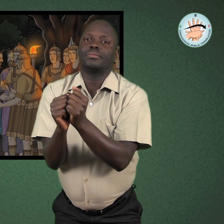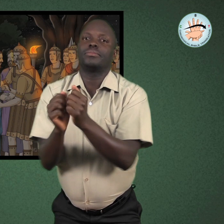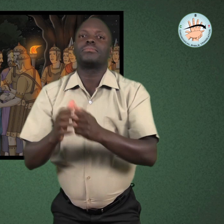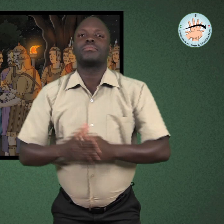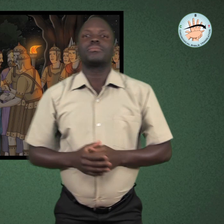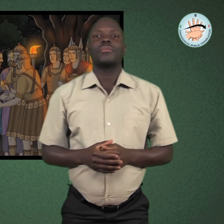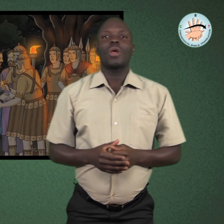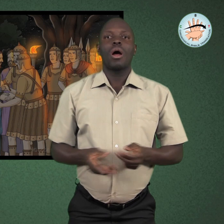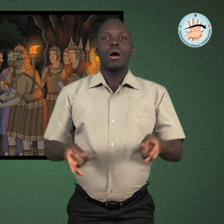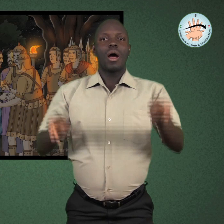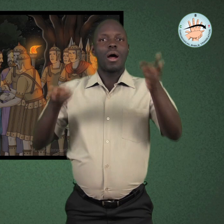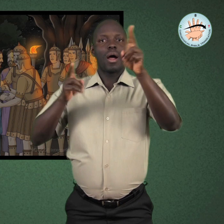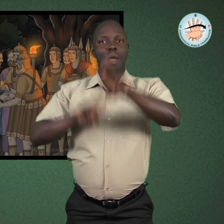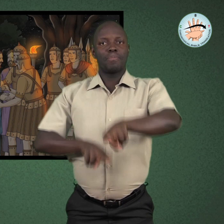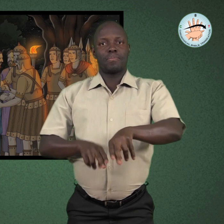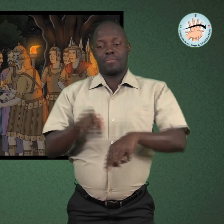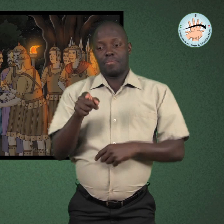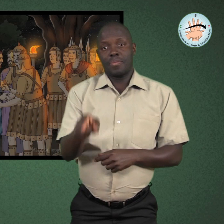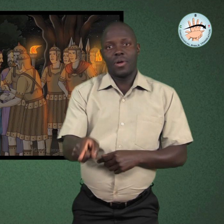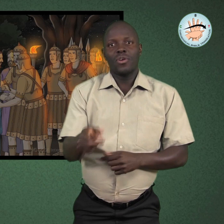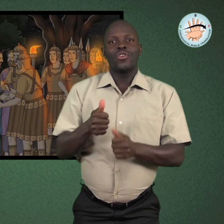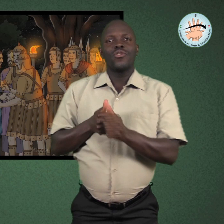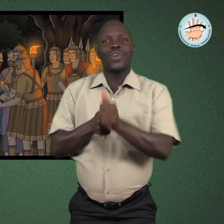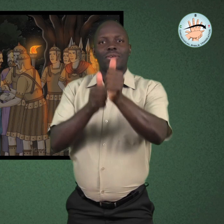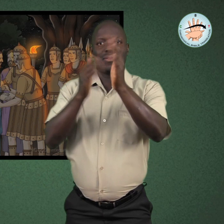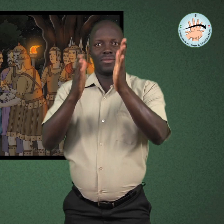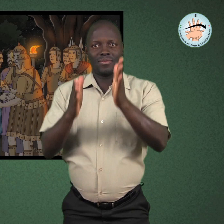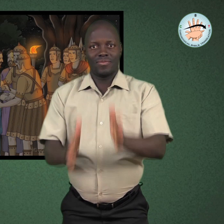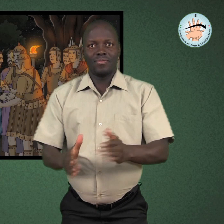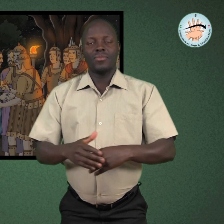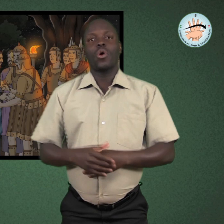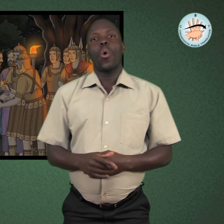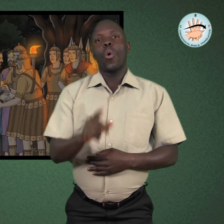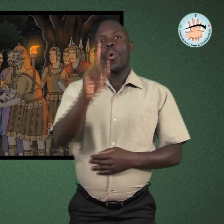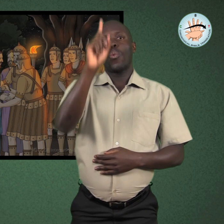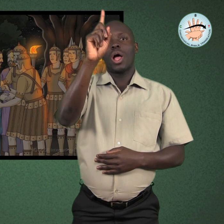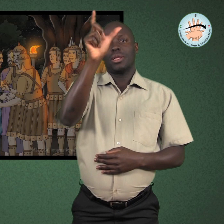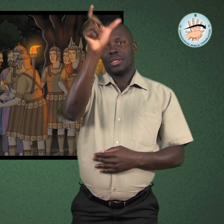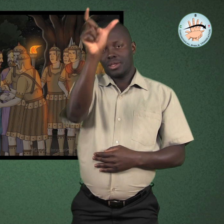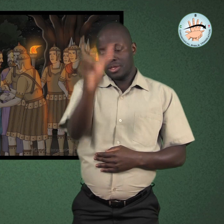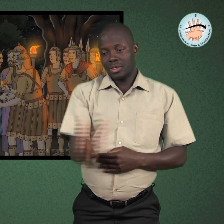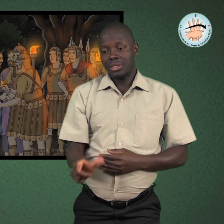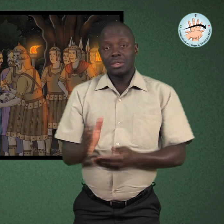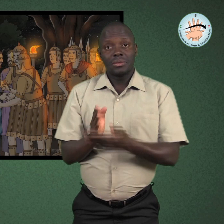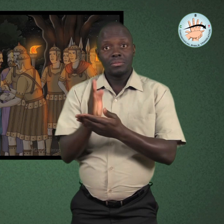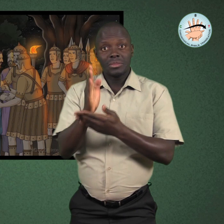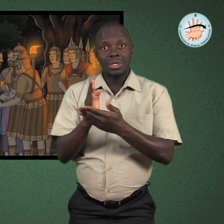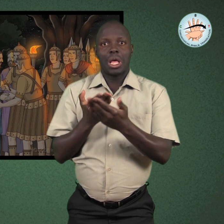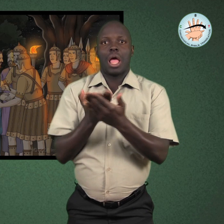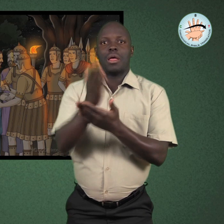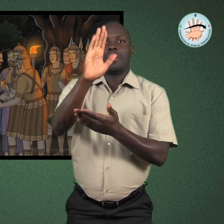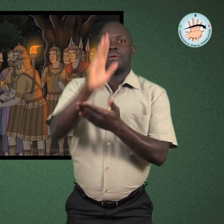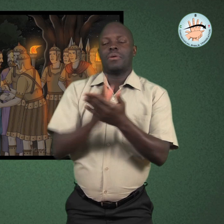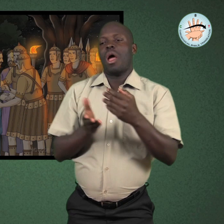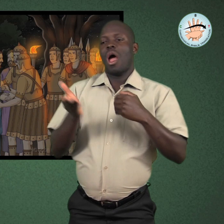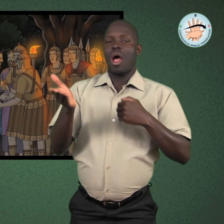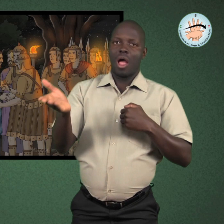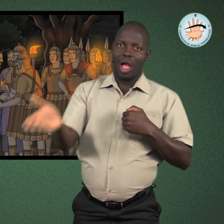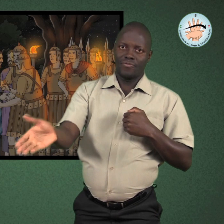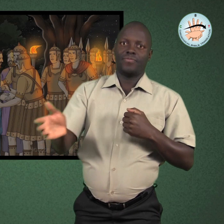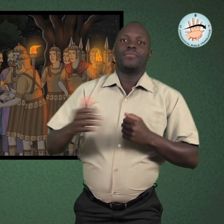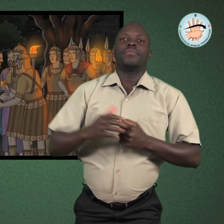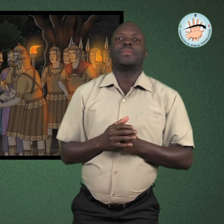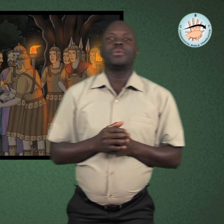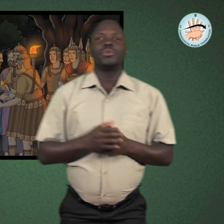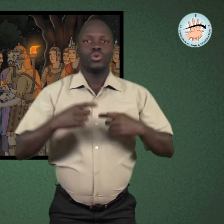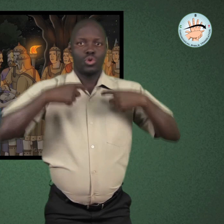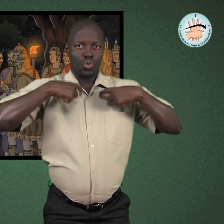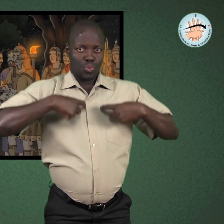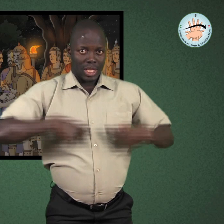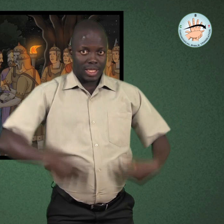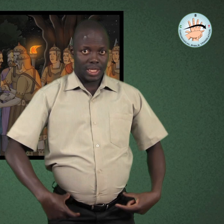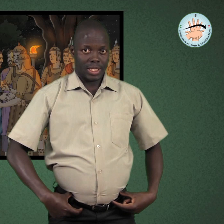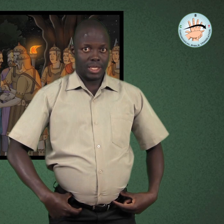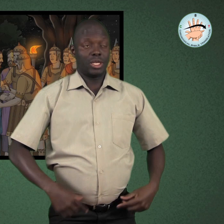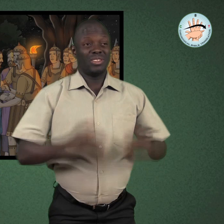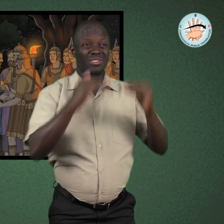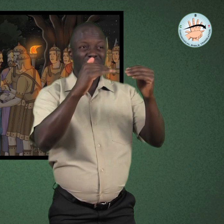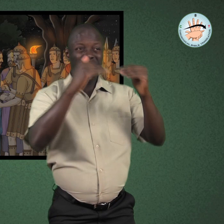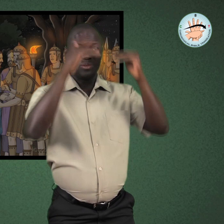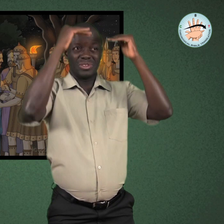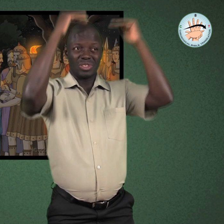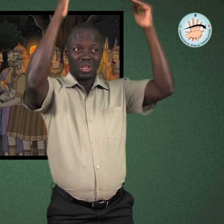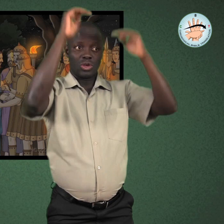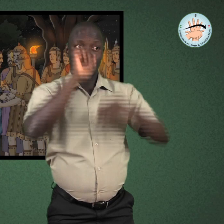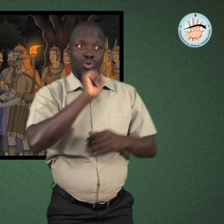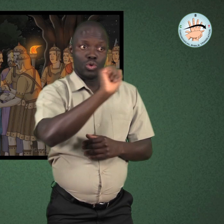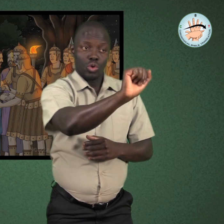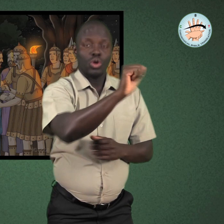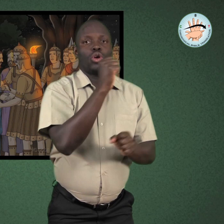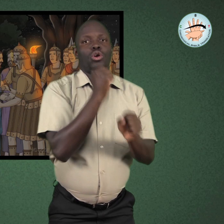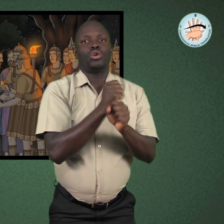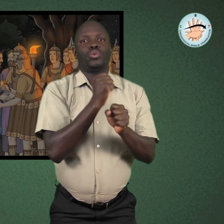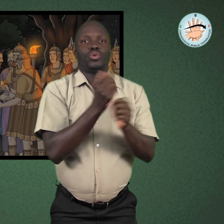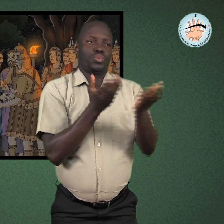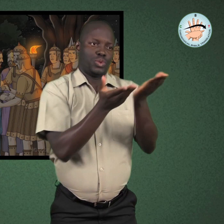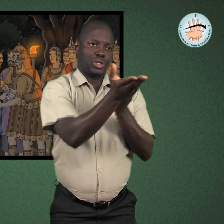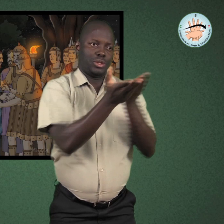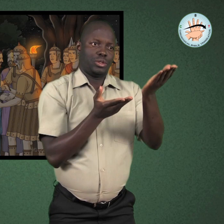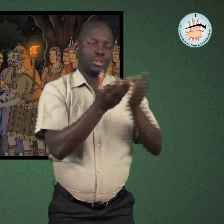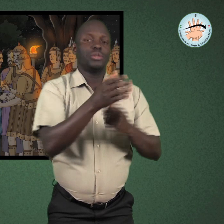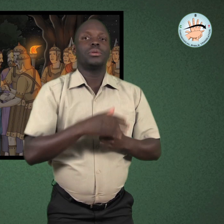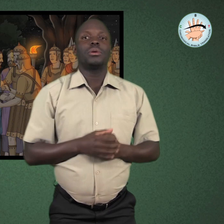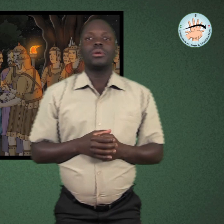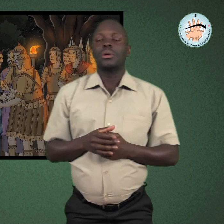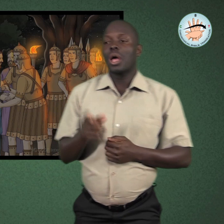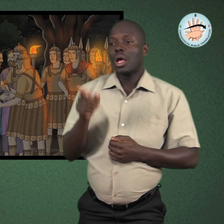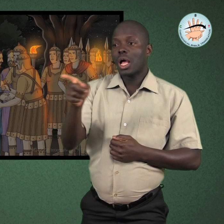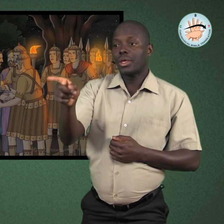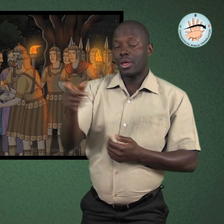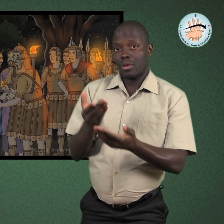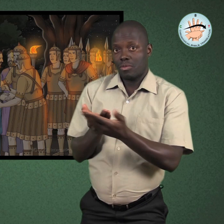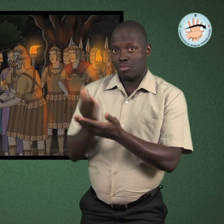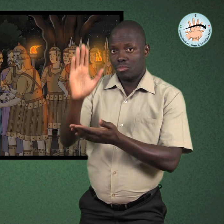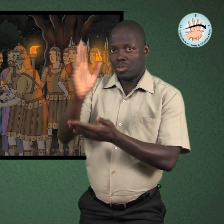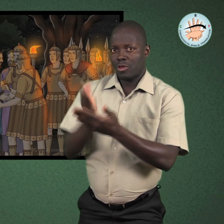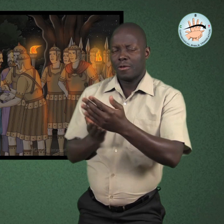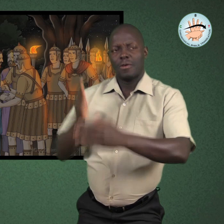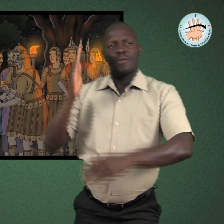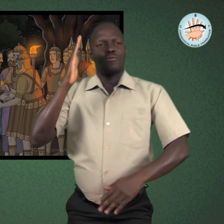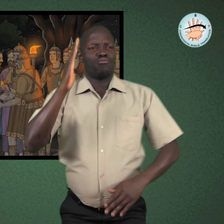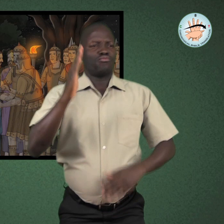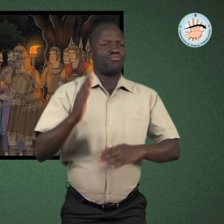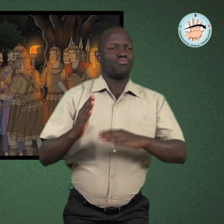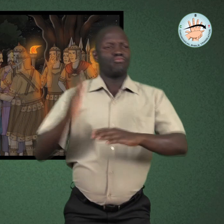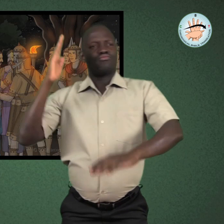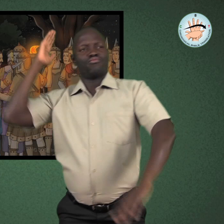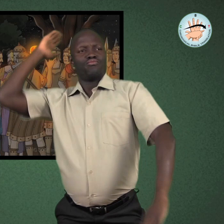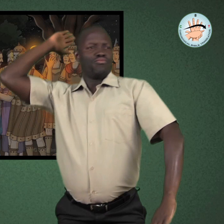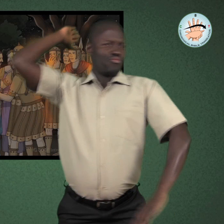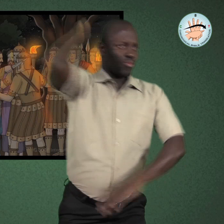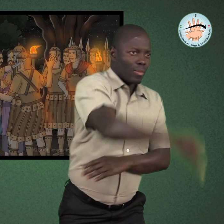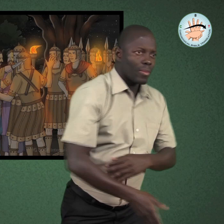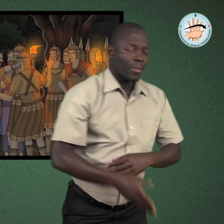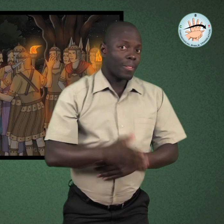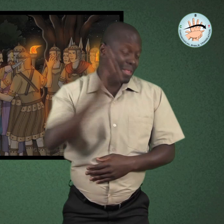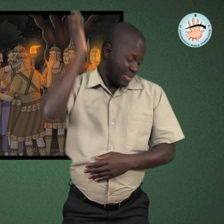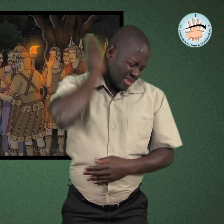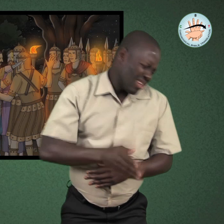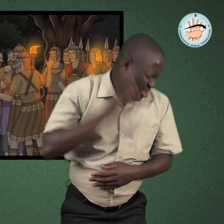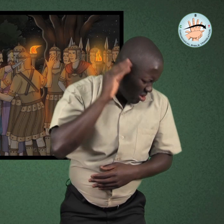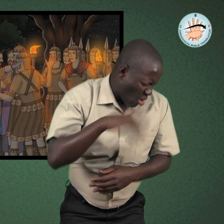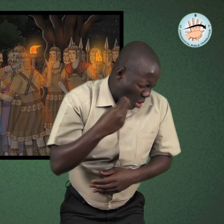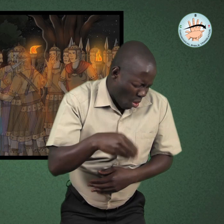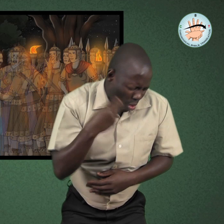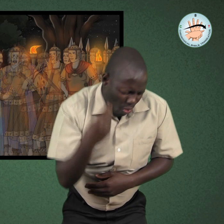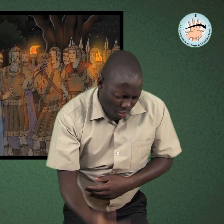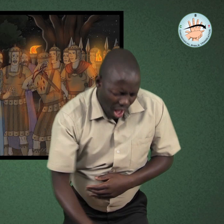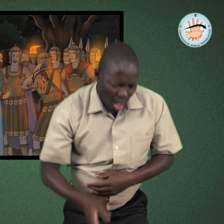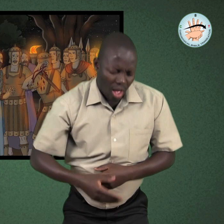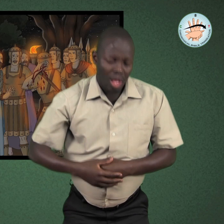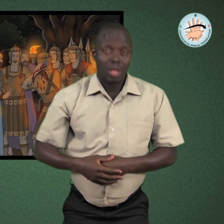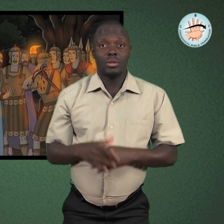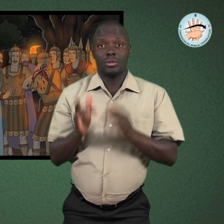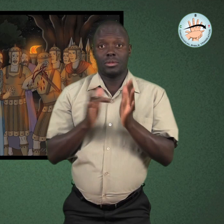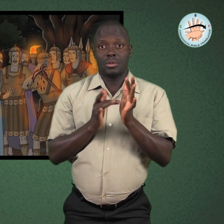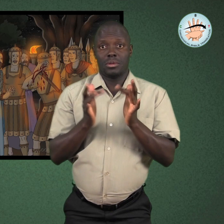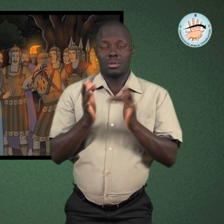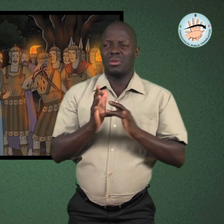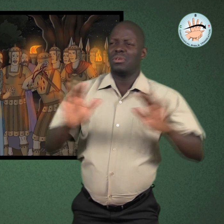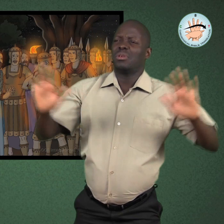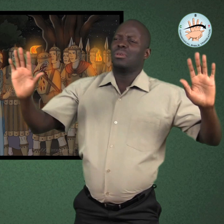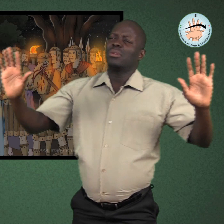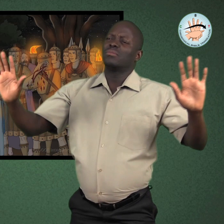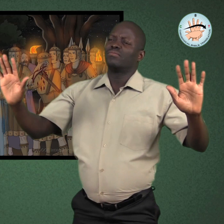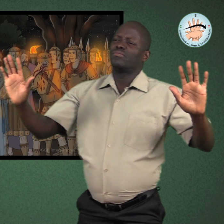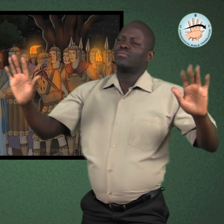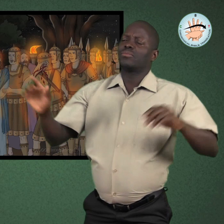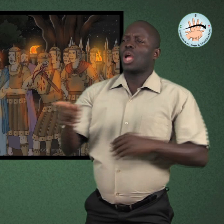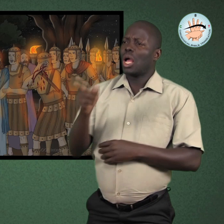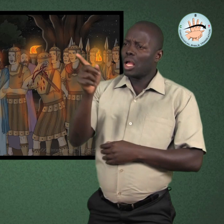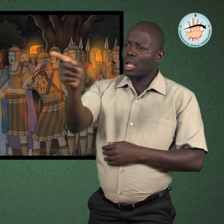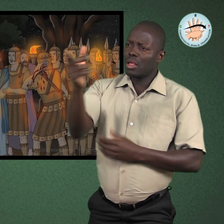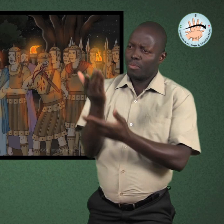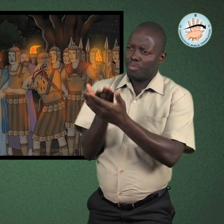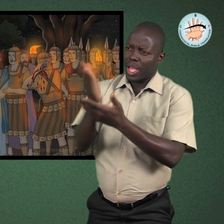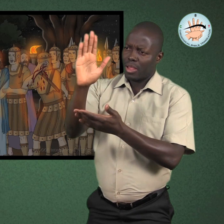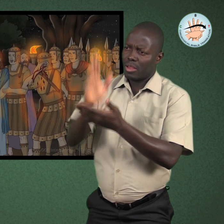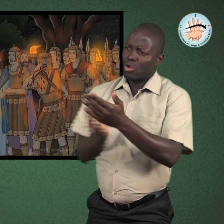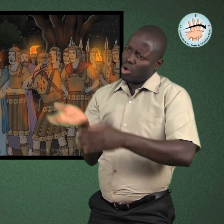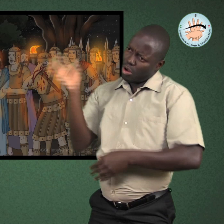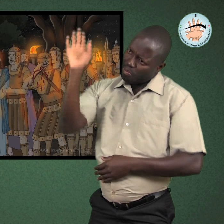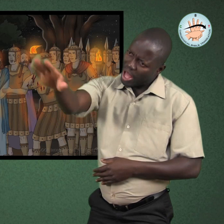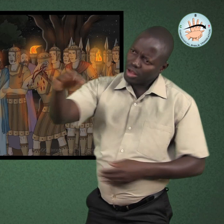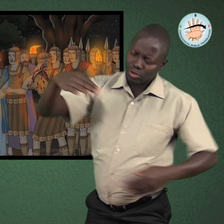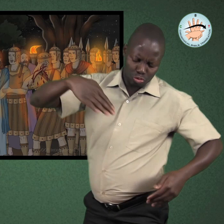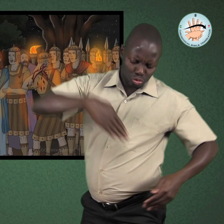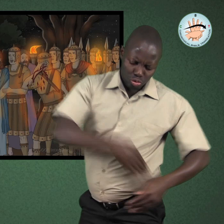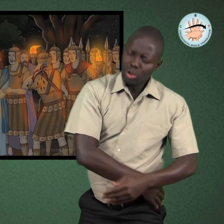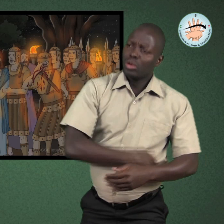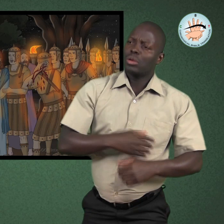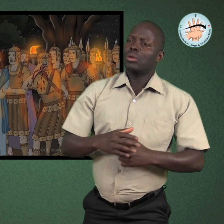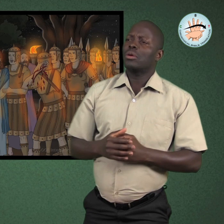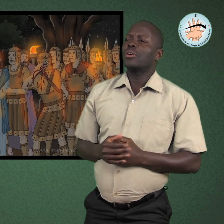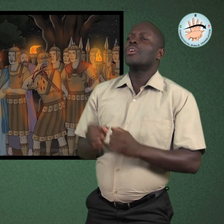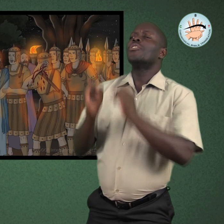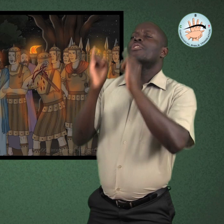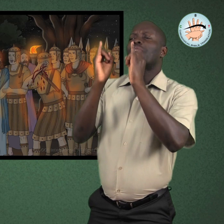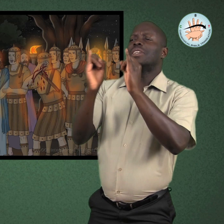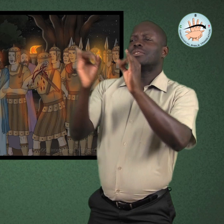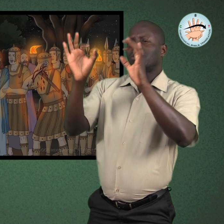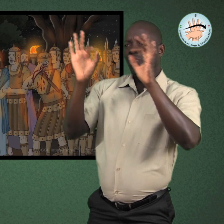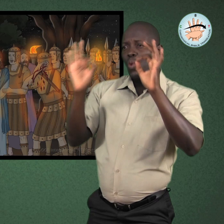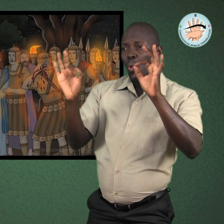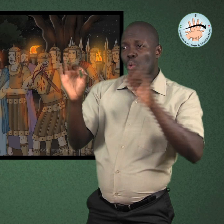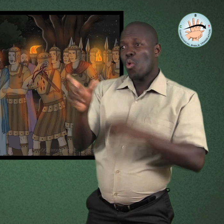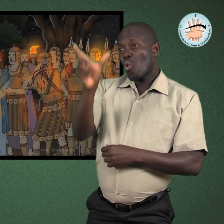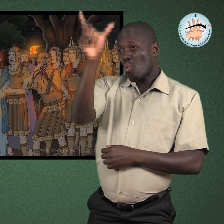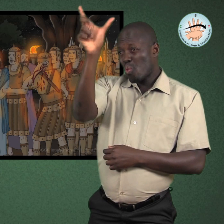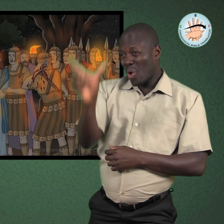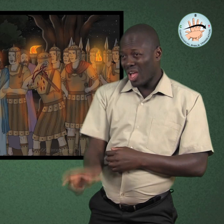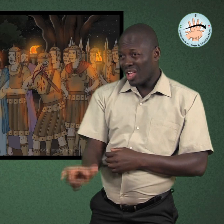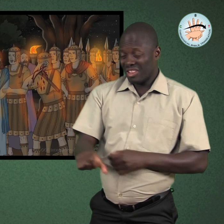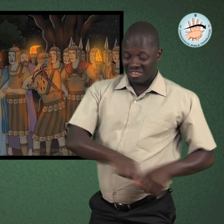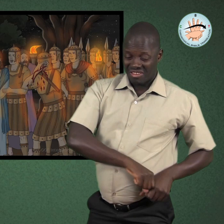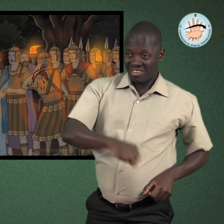At this, one of Jesus’ companions drew his sword and struck the servant of the high priest, cutting off his ear.